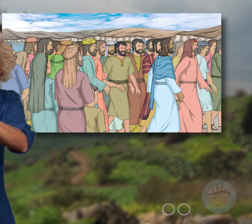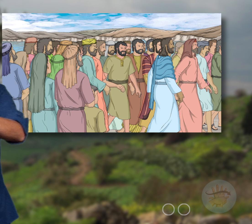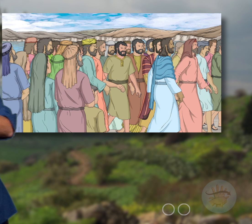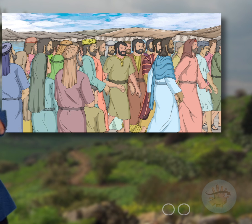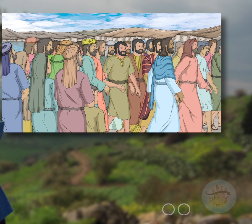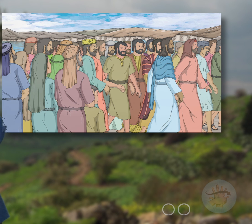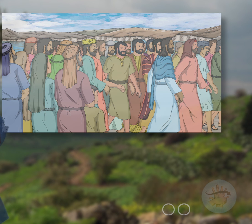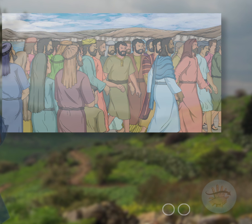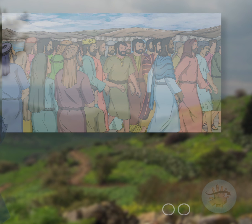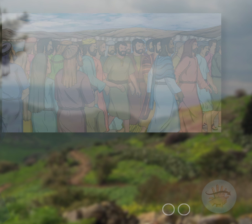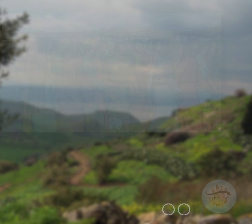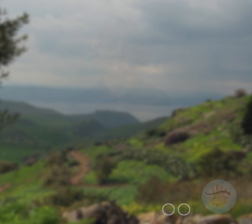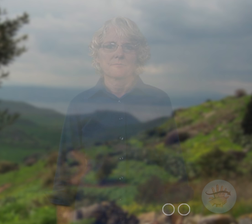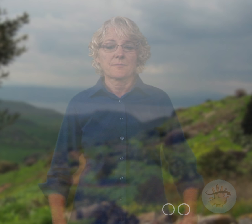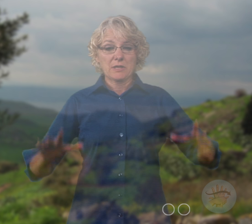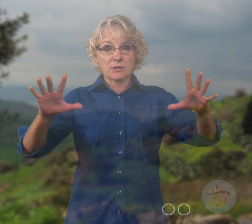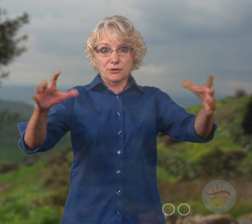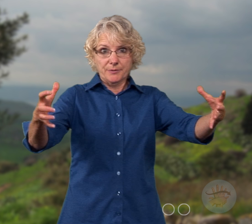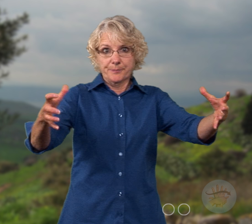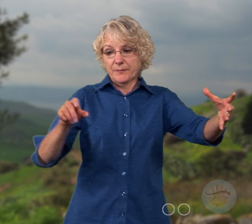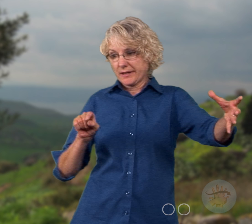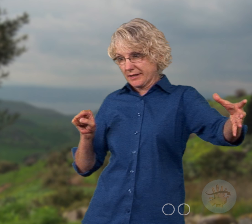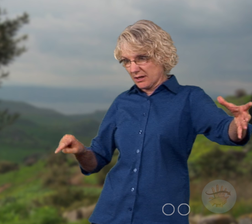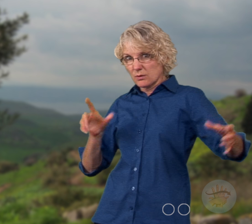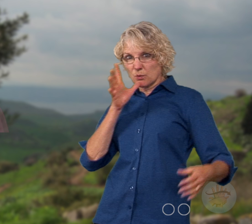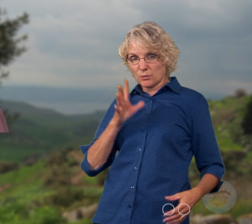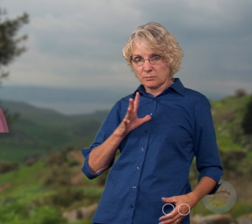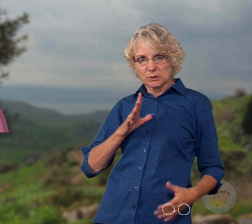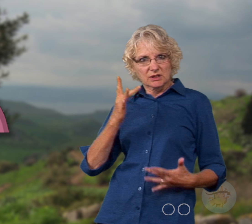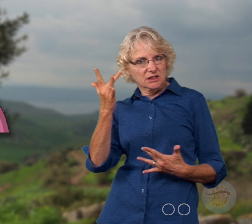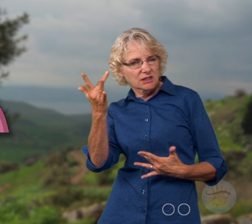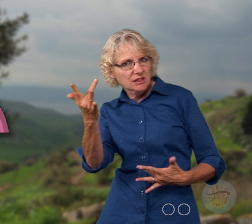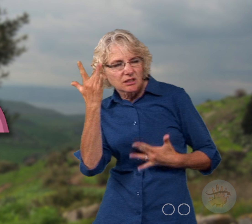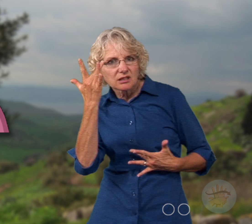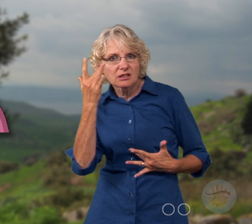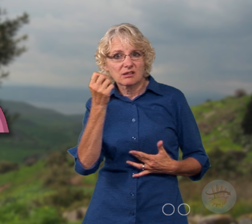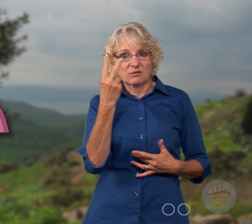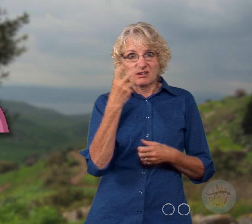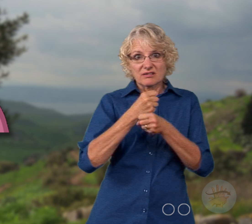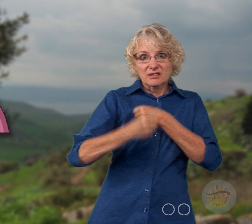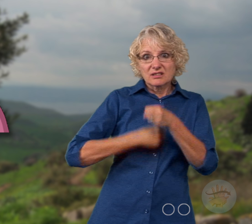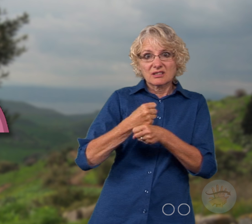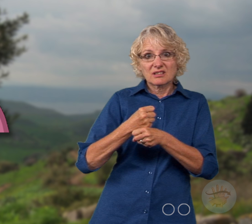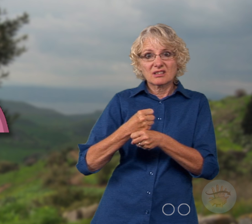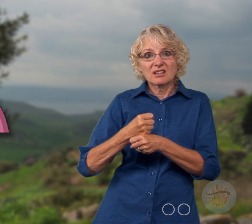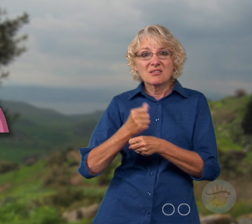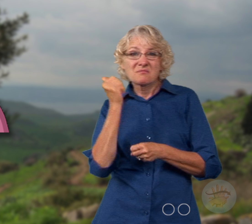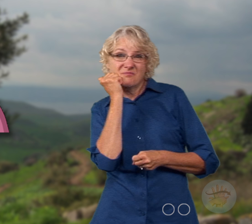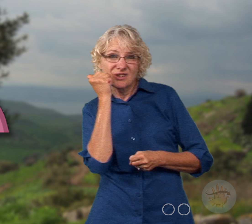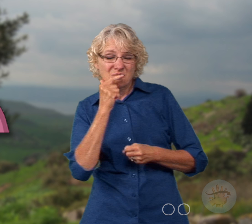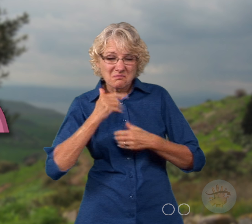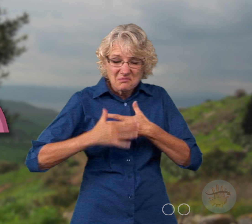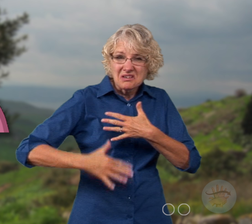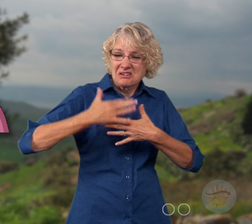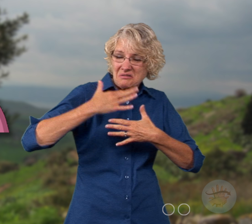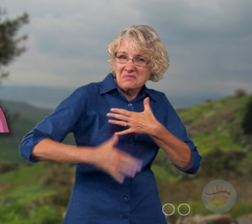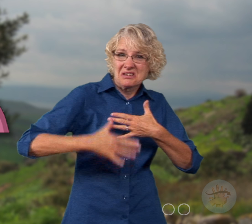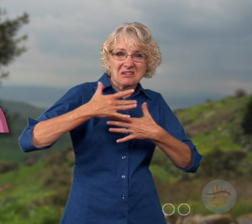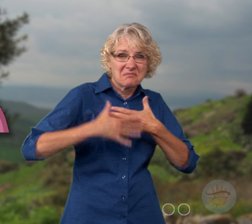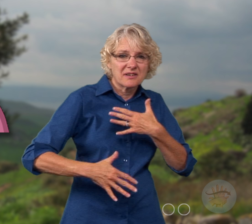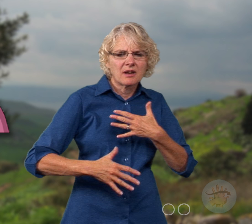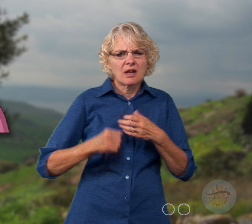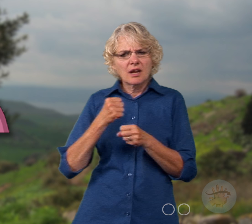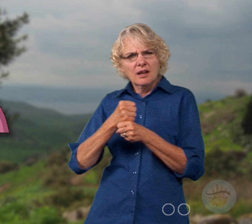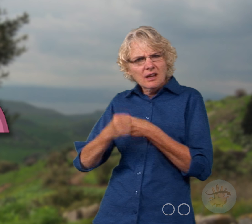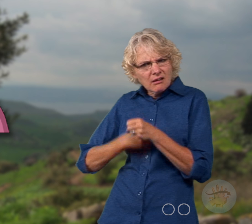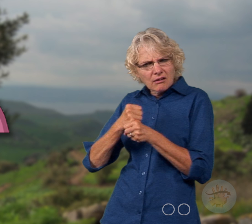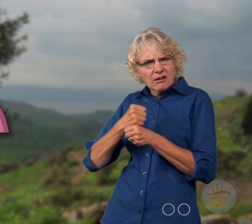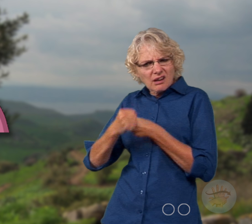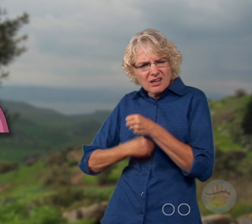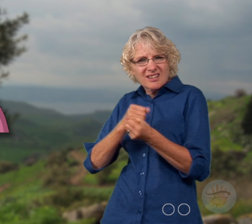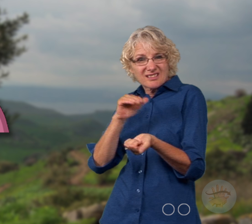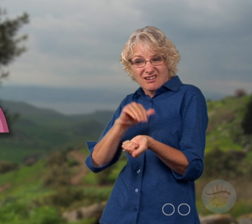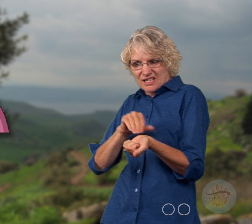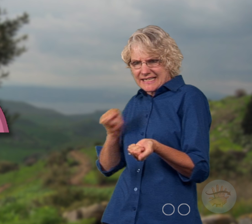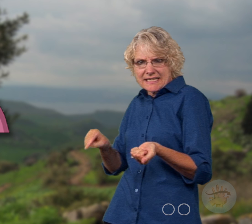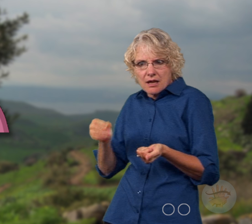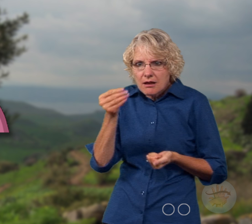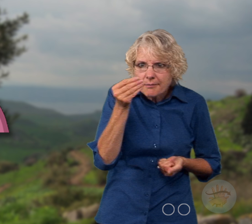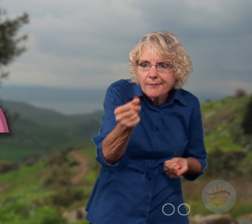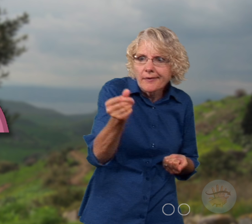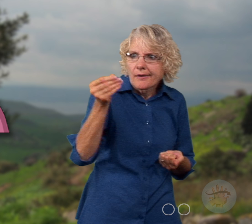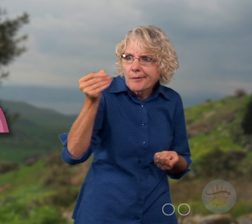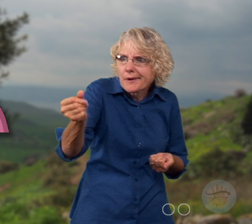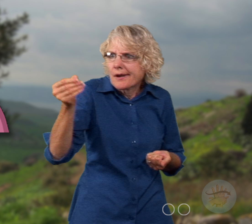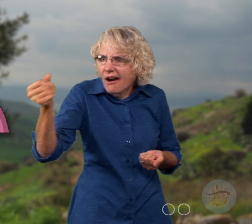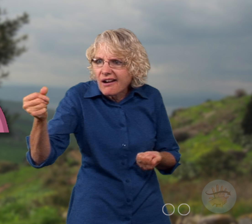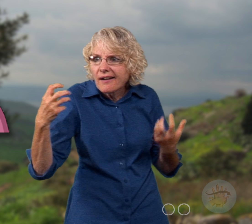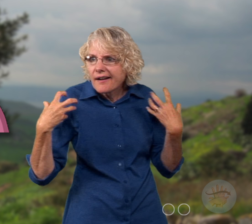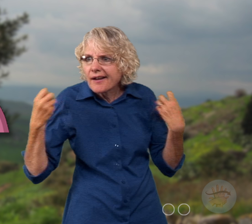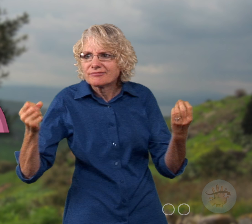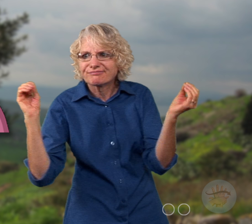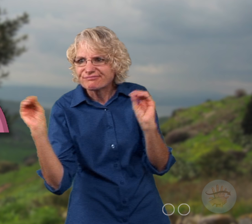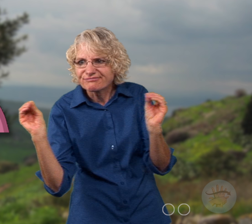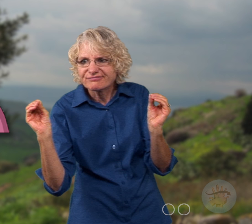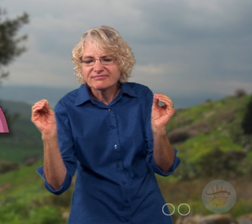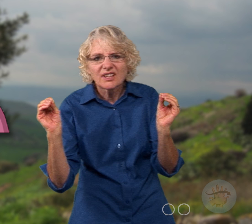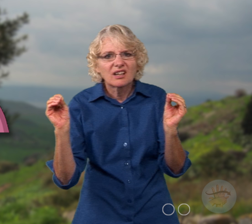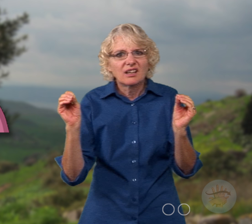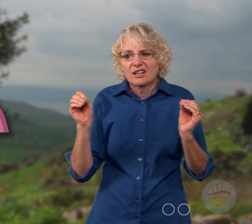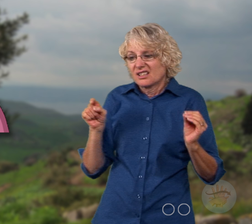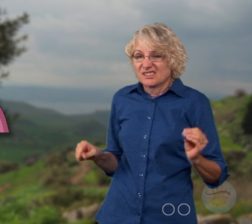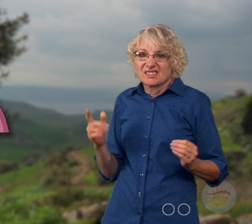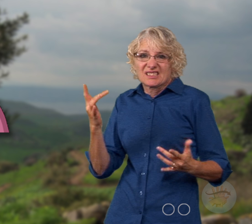And a woman was there who had suffered from bleeding for twelve years.